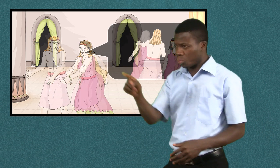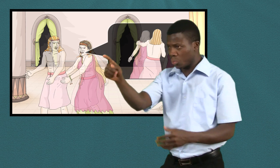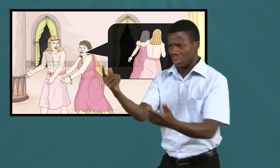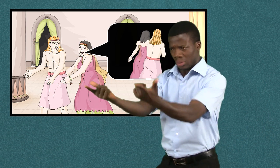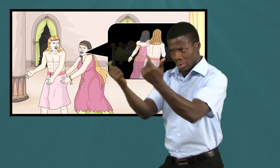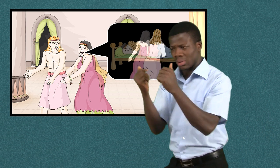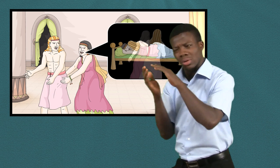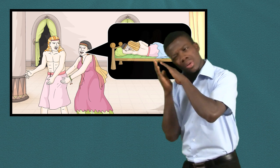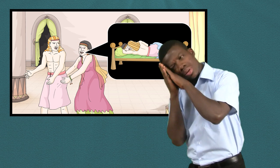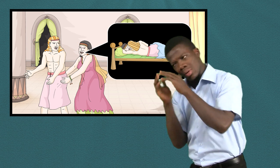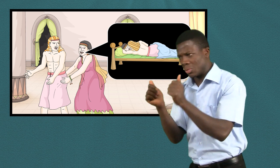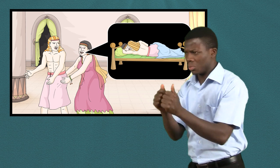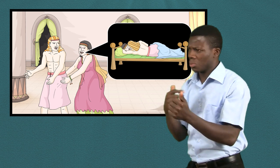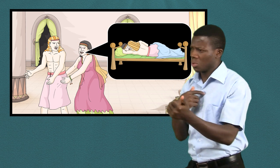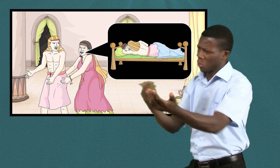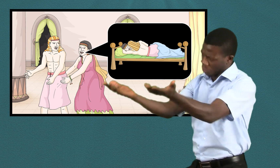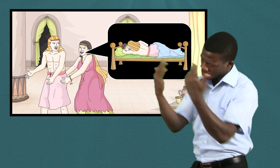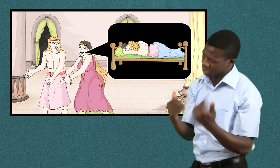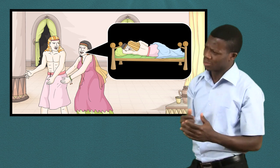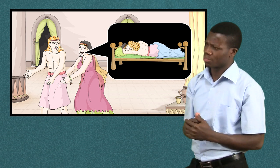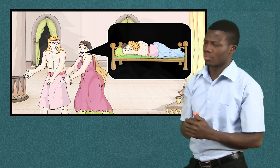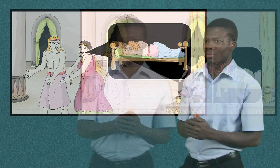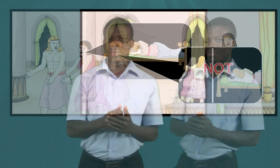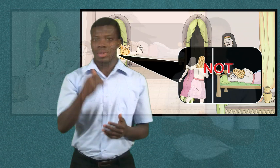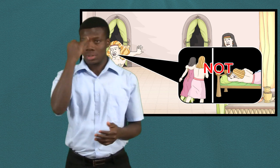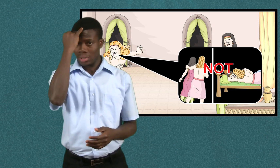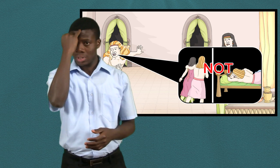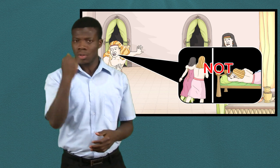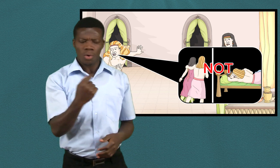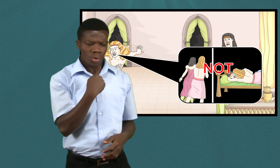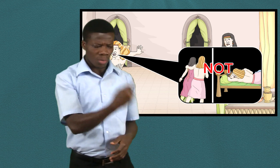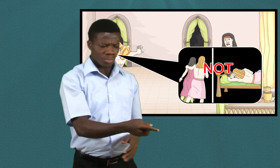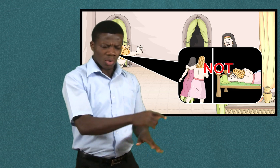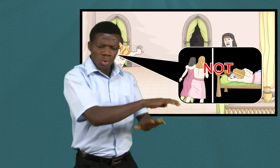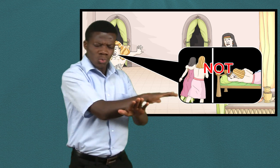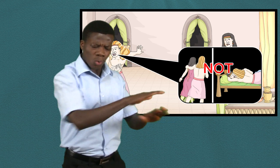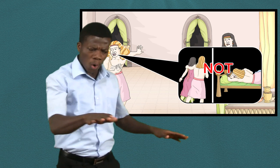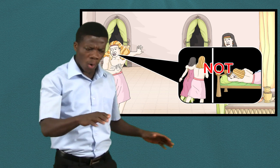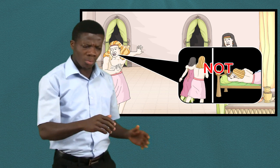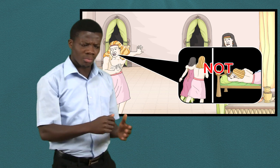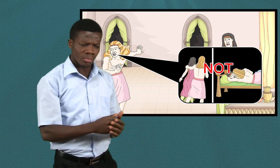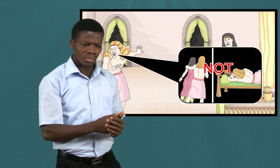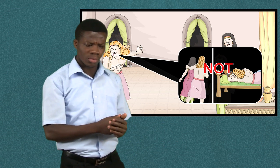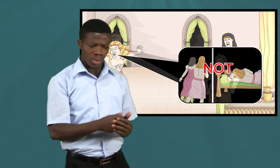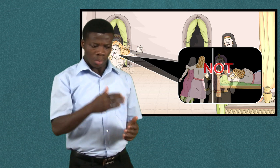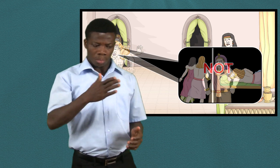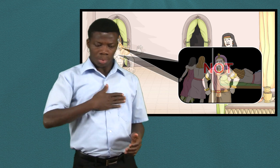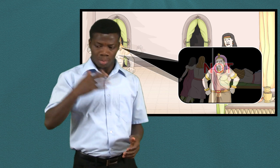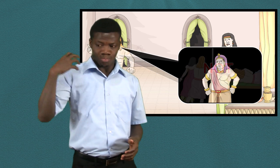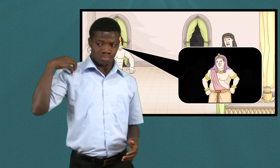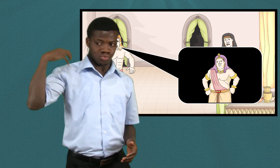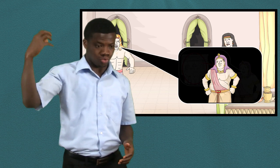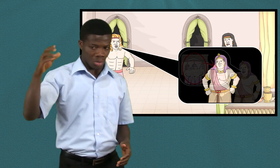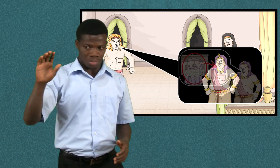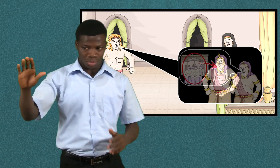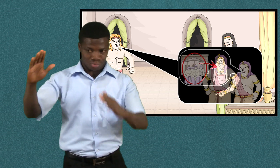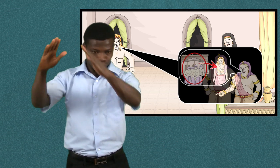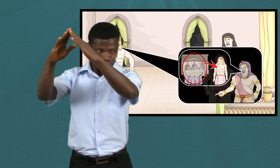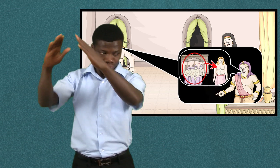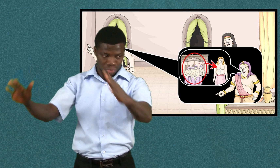But he refused.